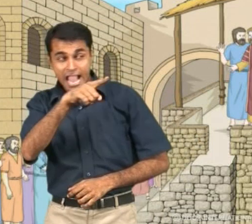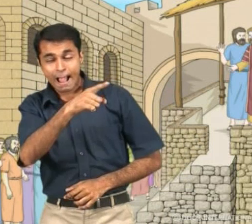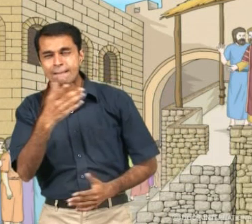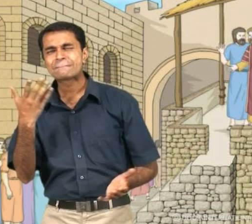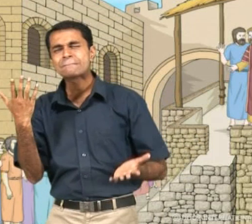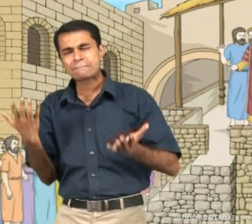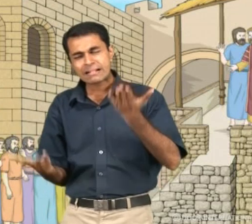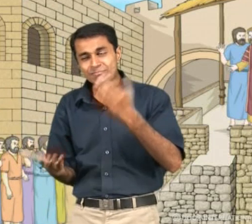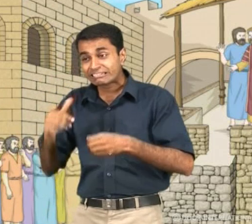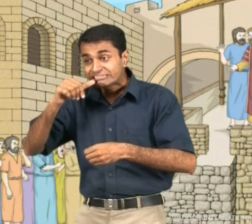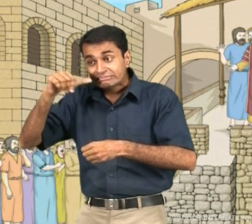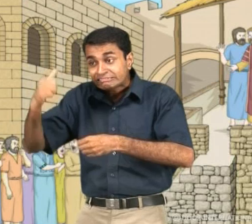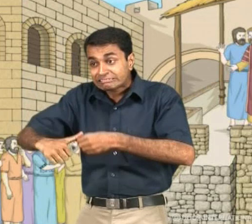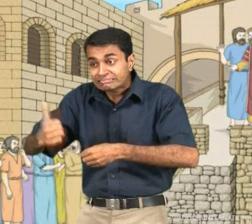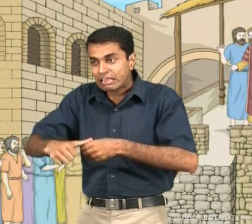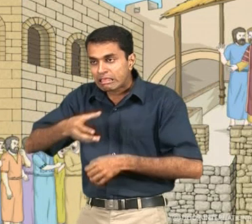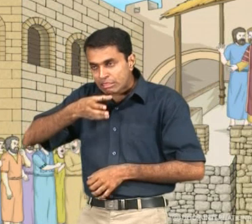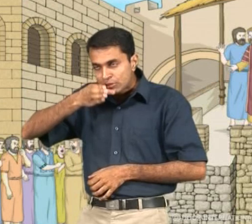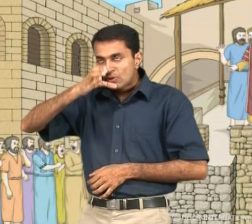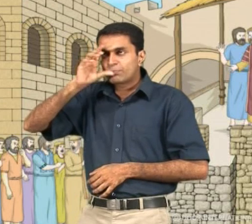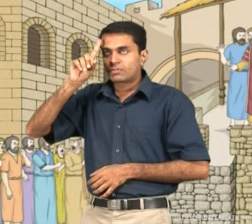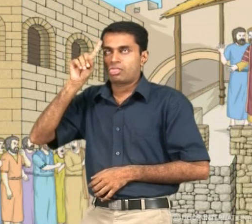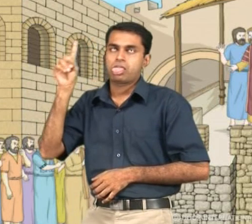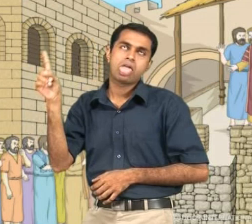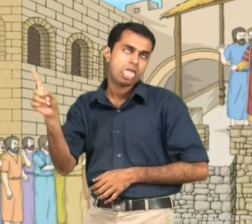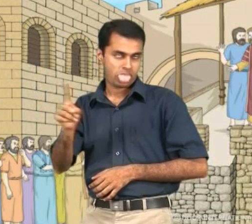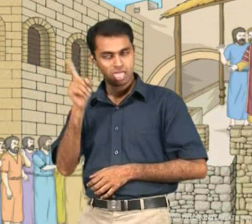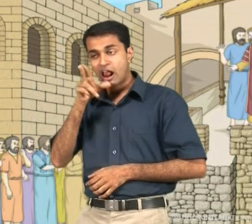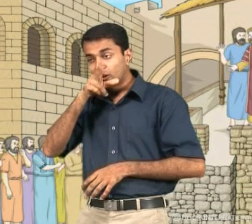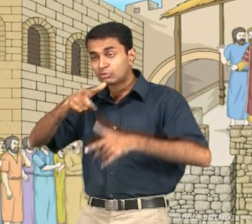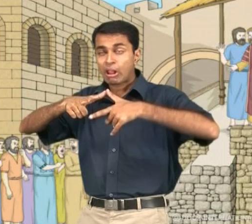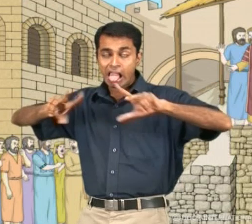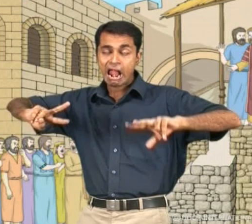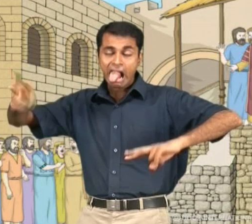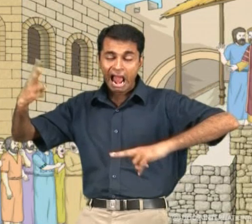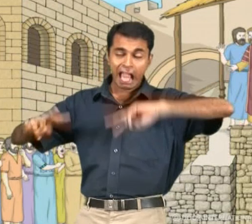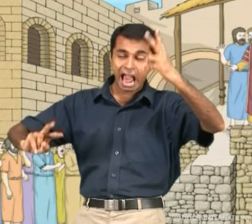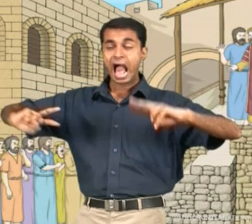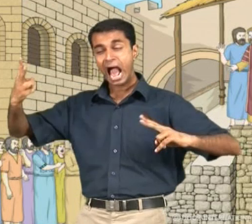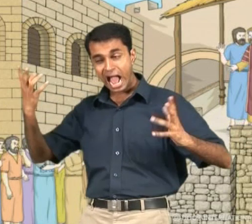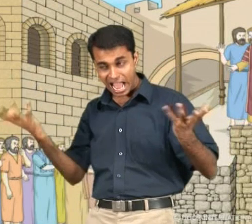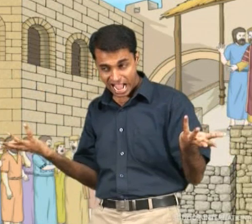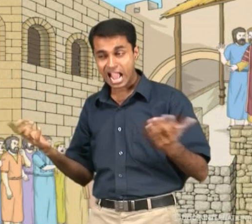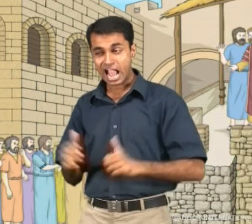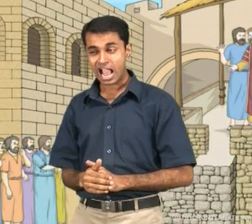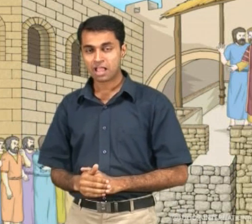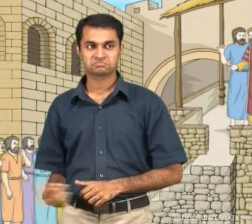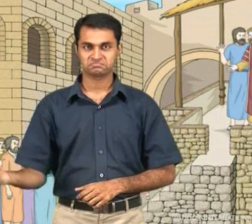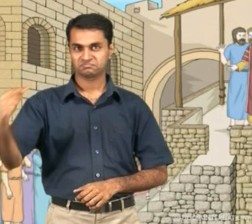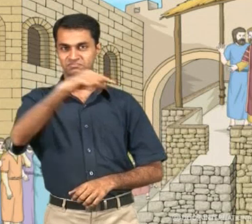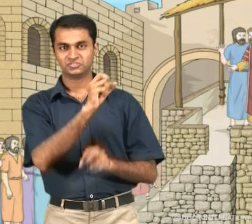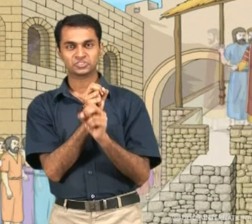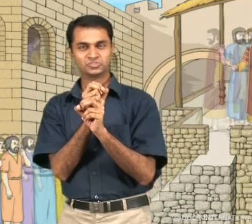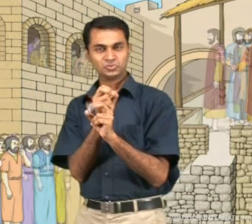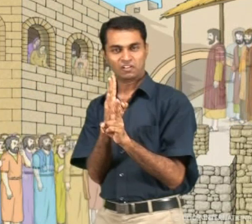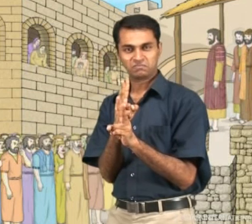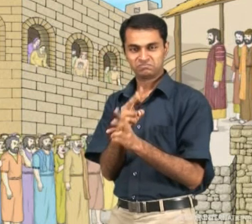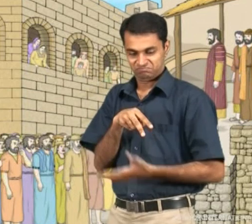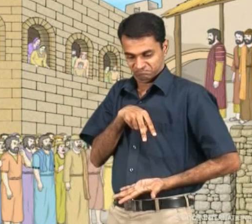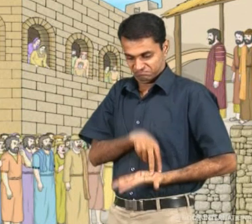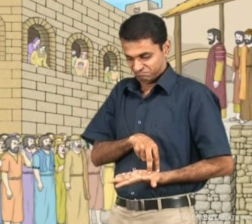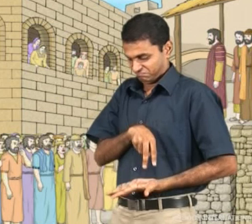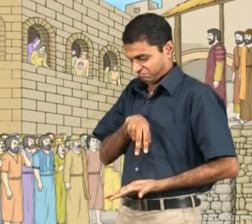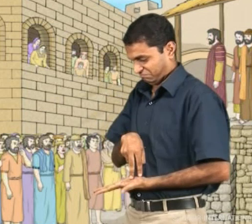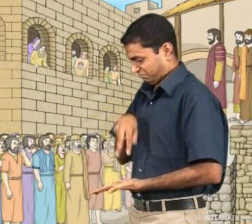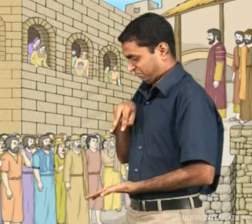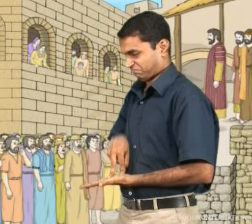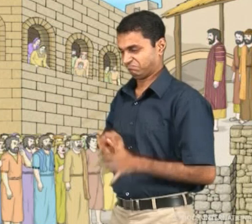But others mocked them and said, “They are drunk on new wine!”